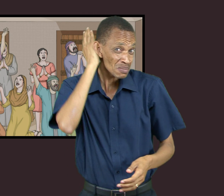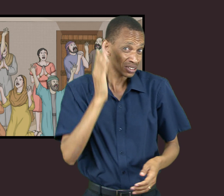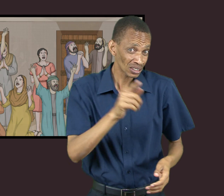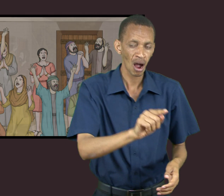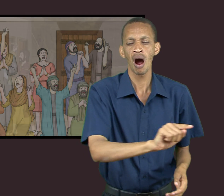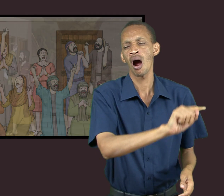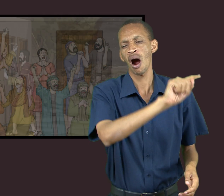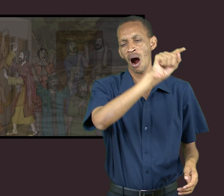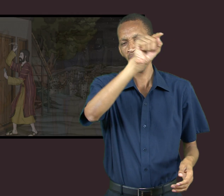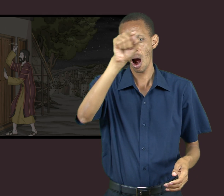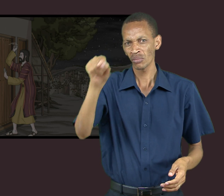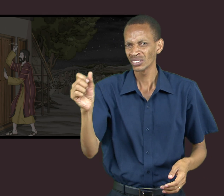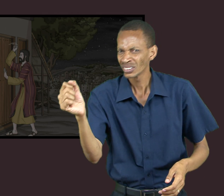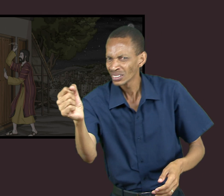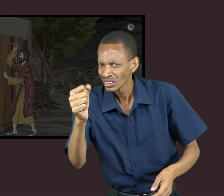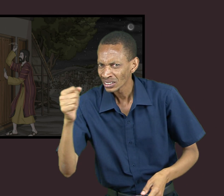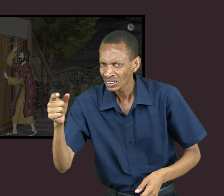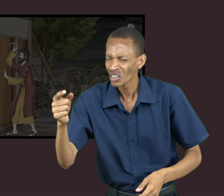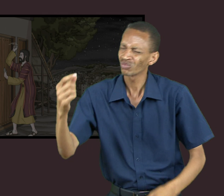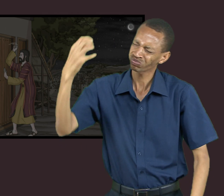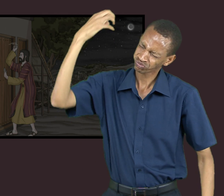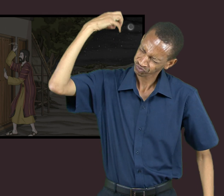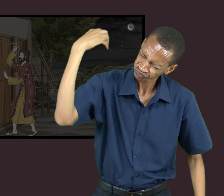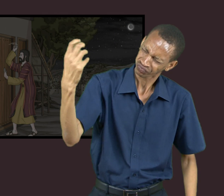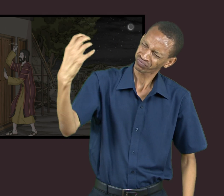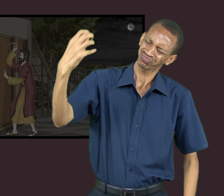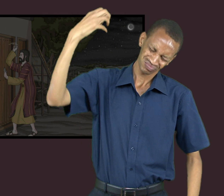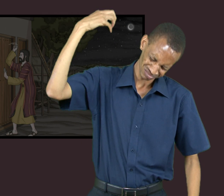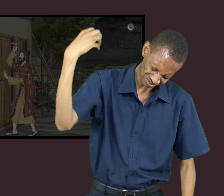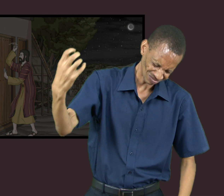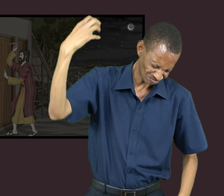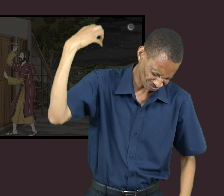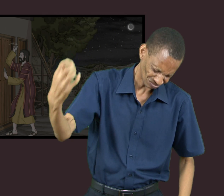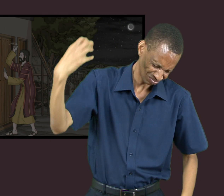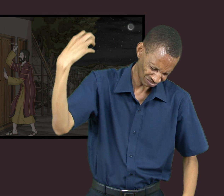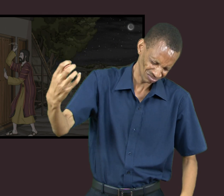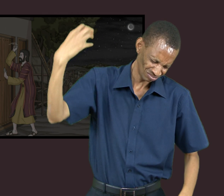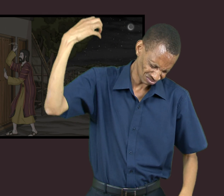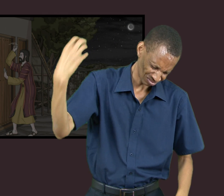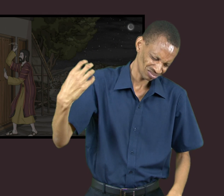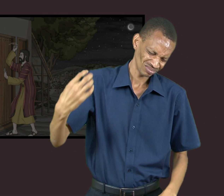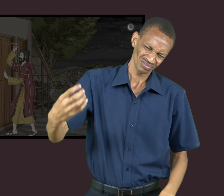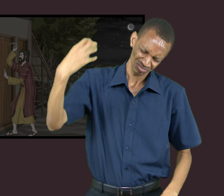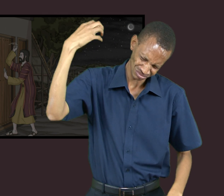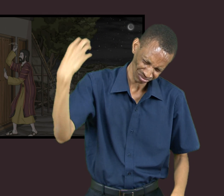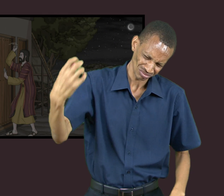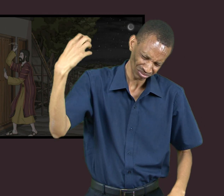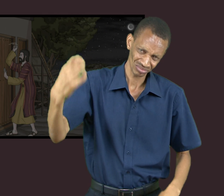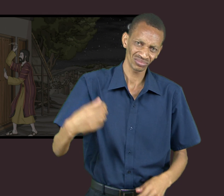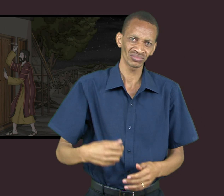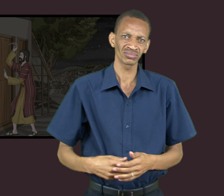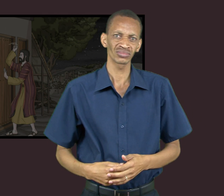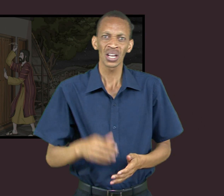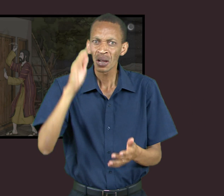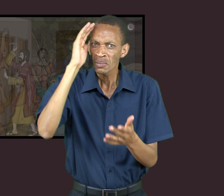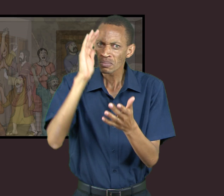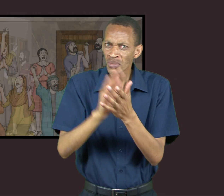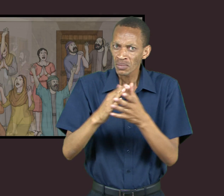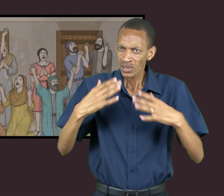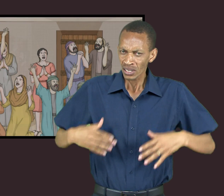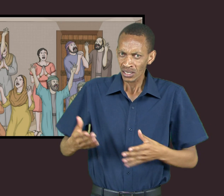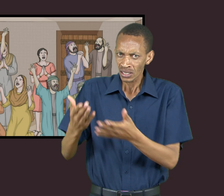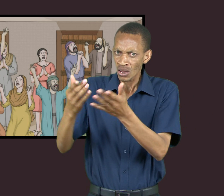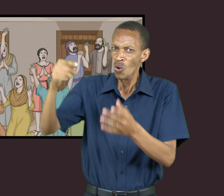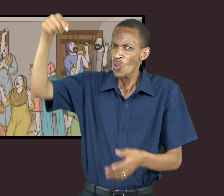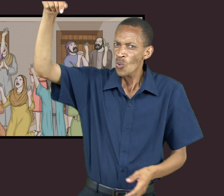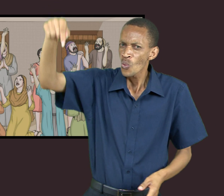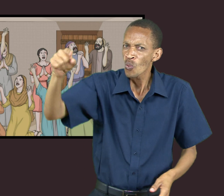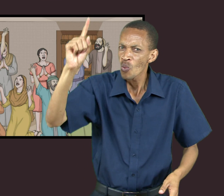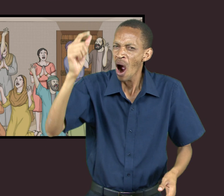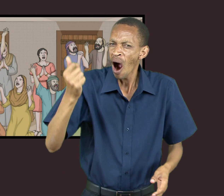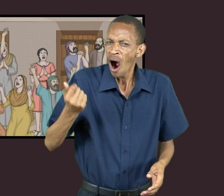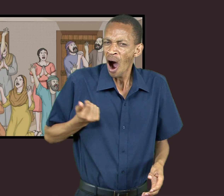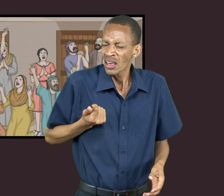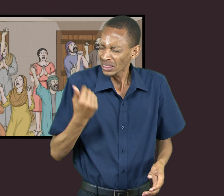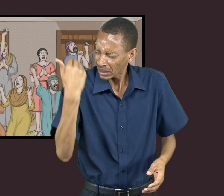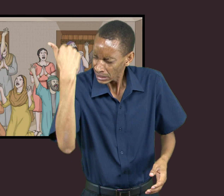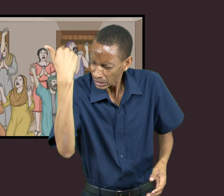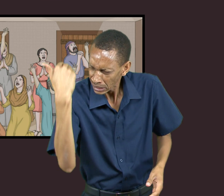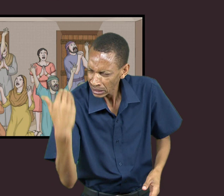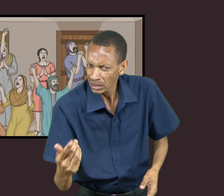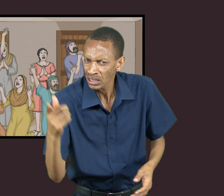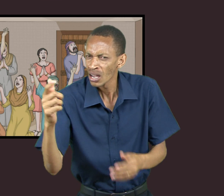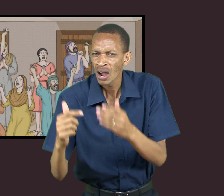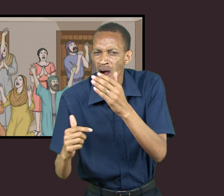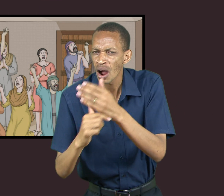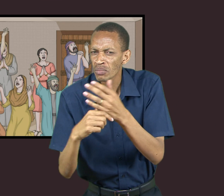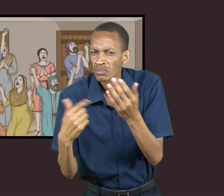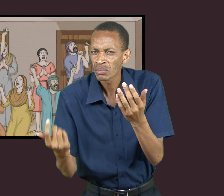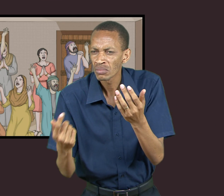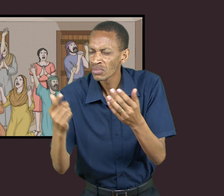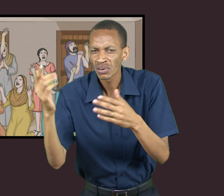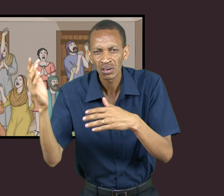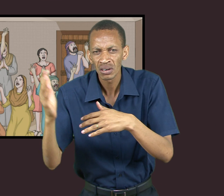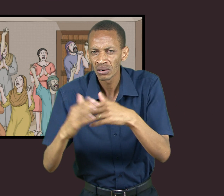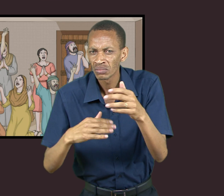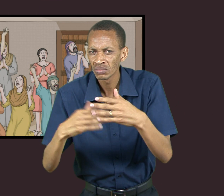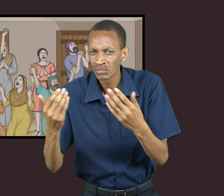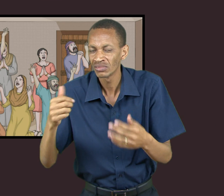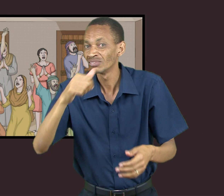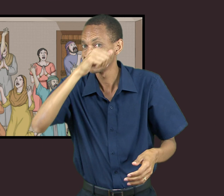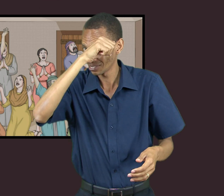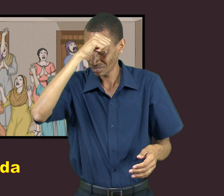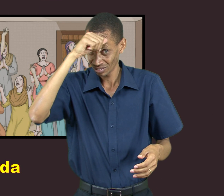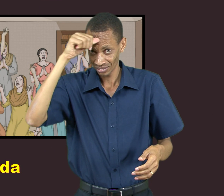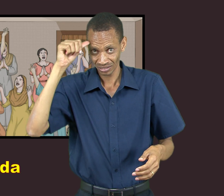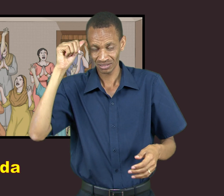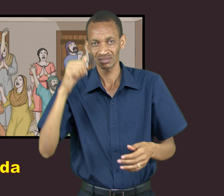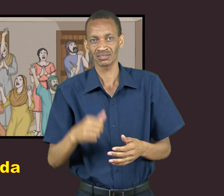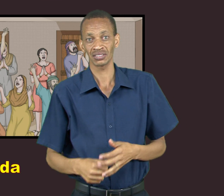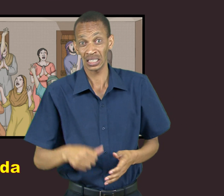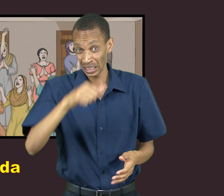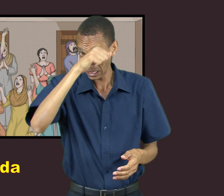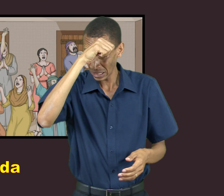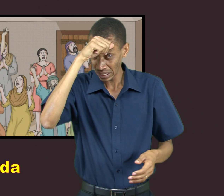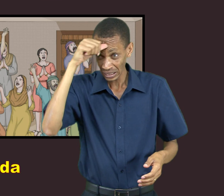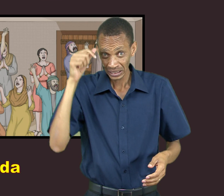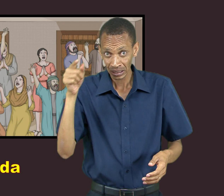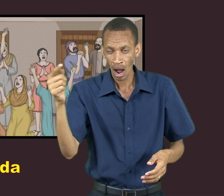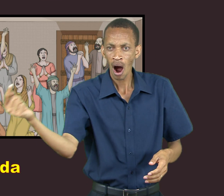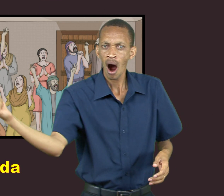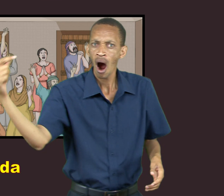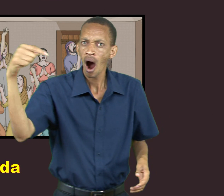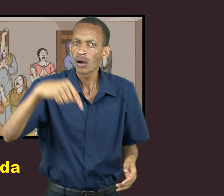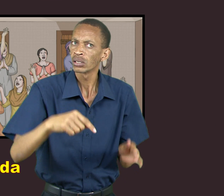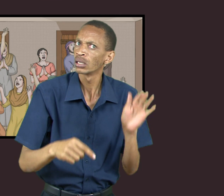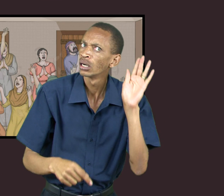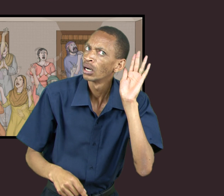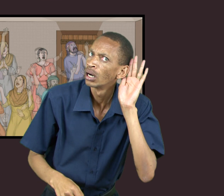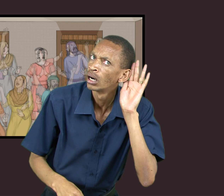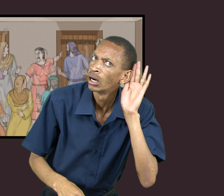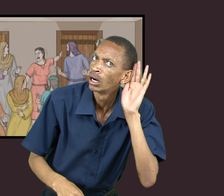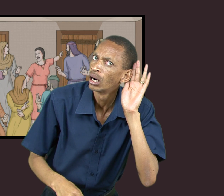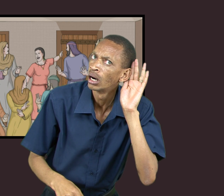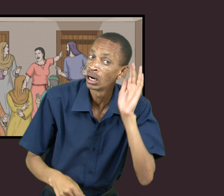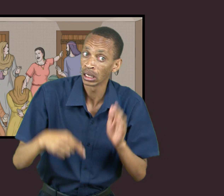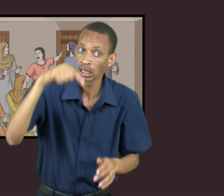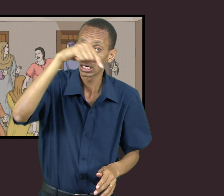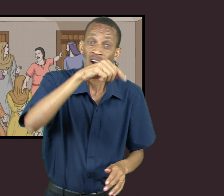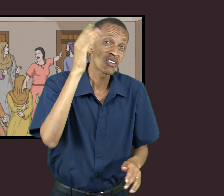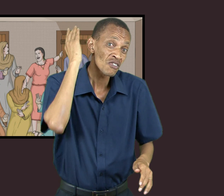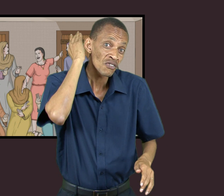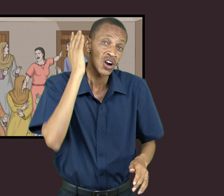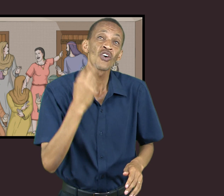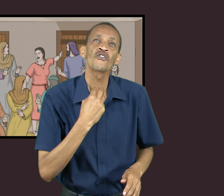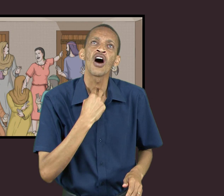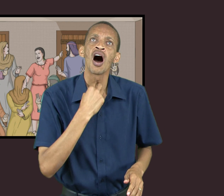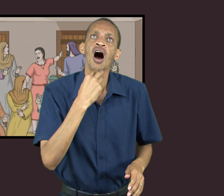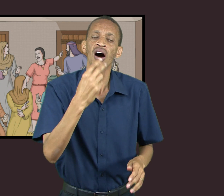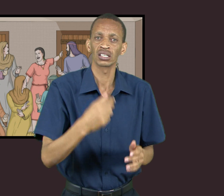He knocked at the outer gate, and a servant girl named Rhoda came to answer it.